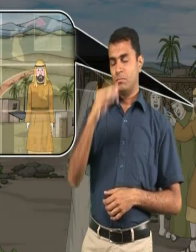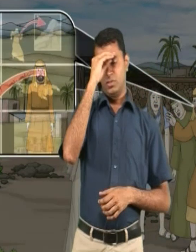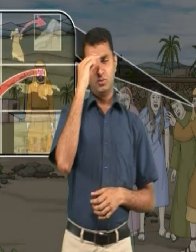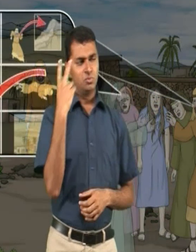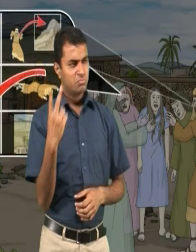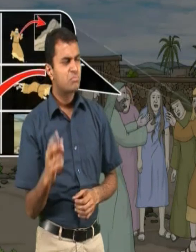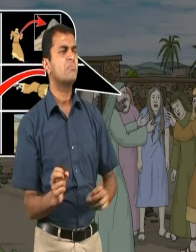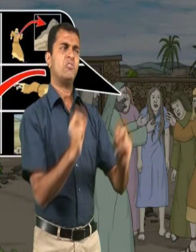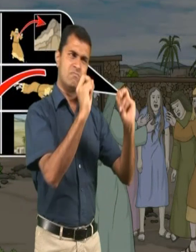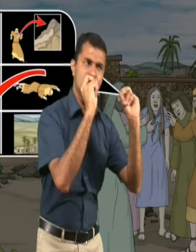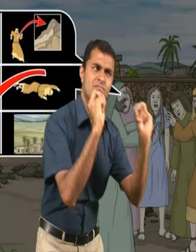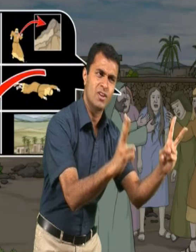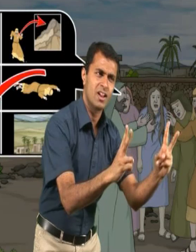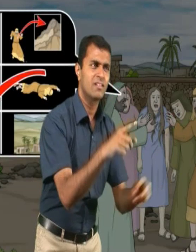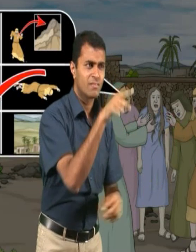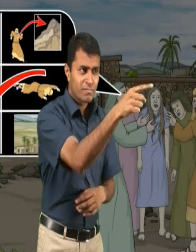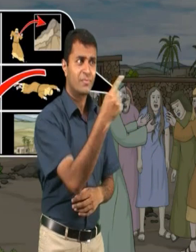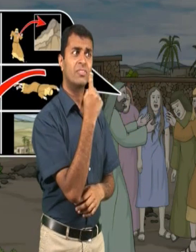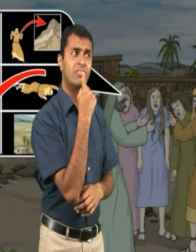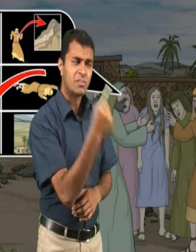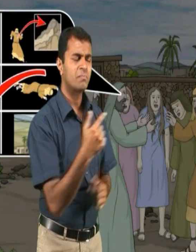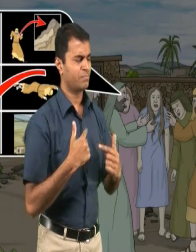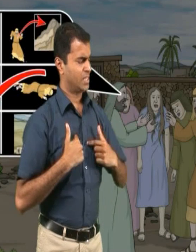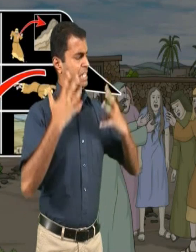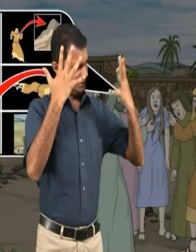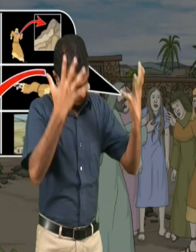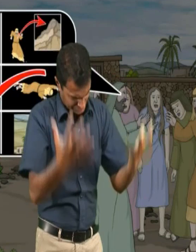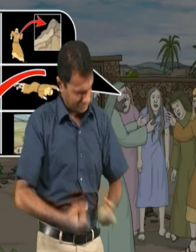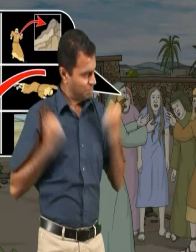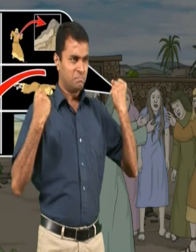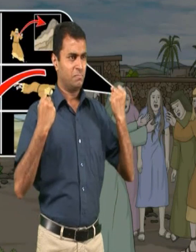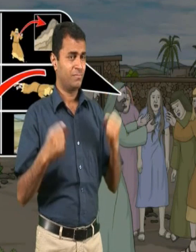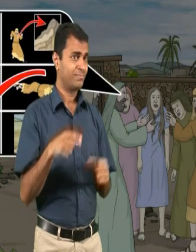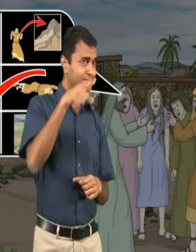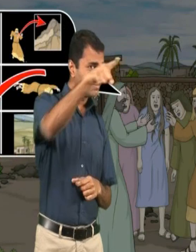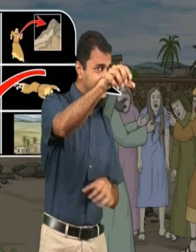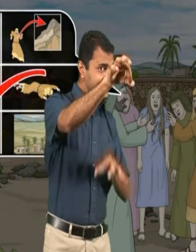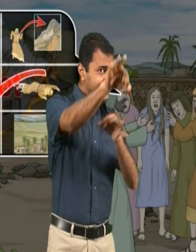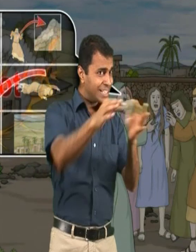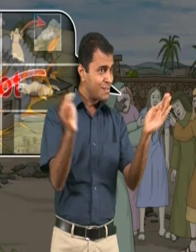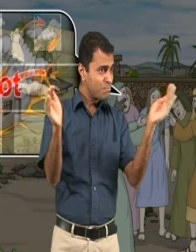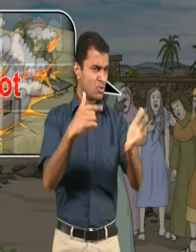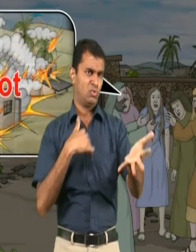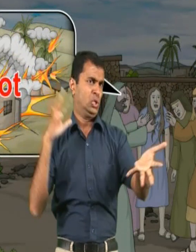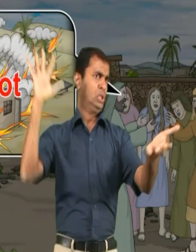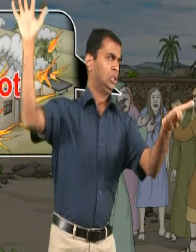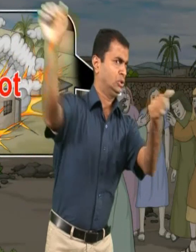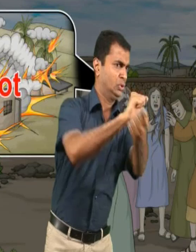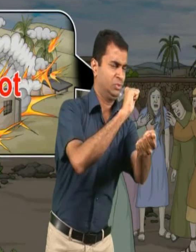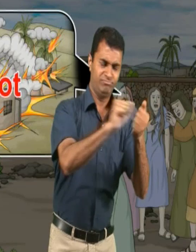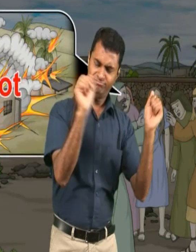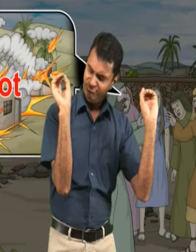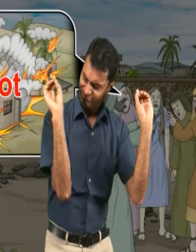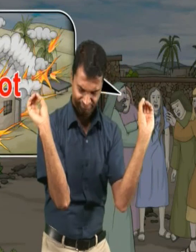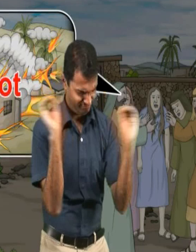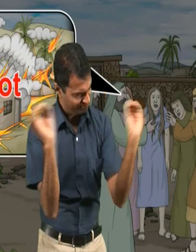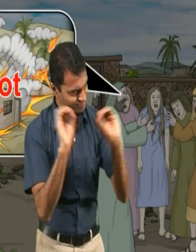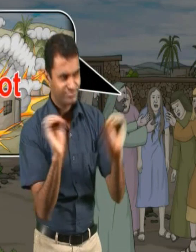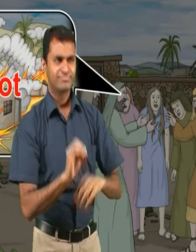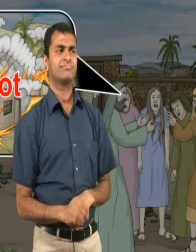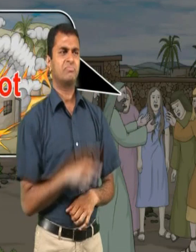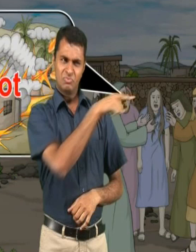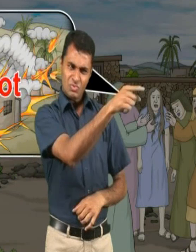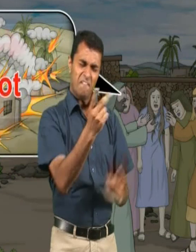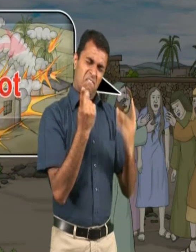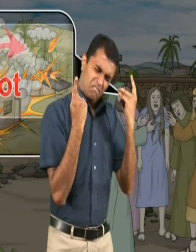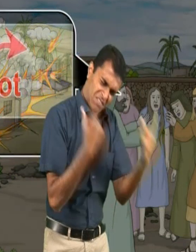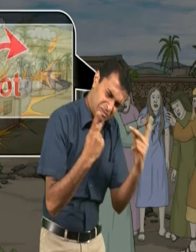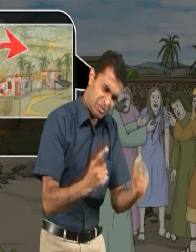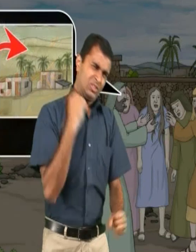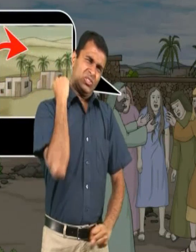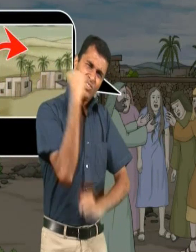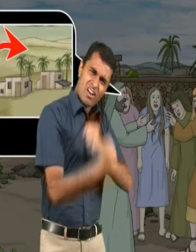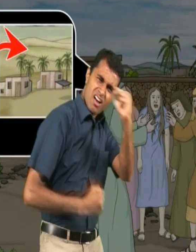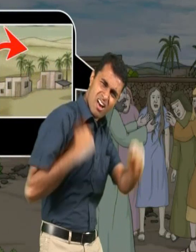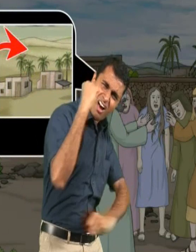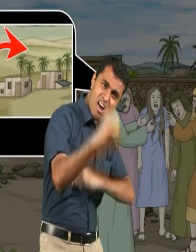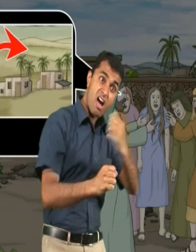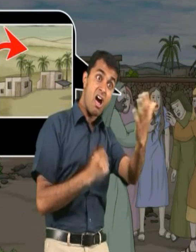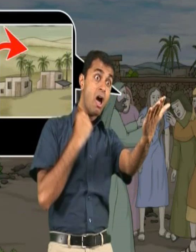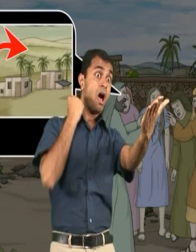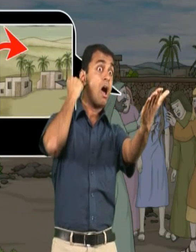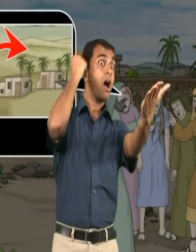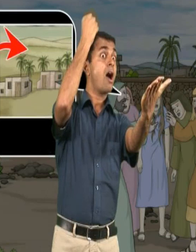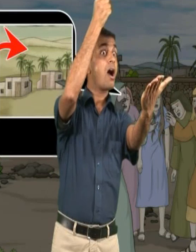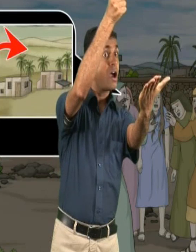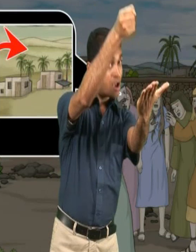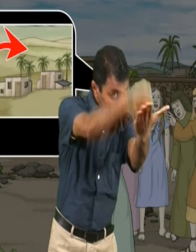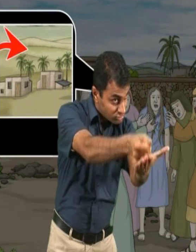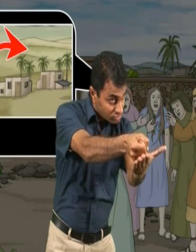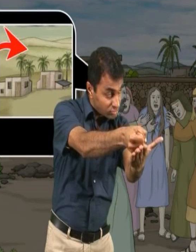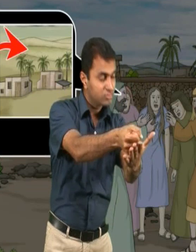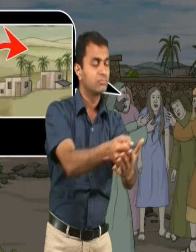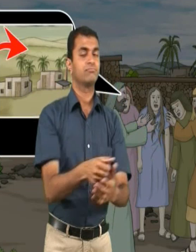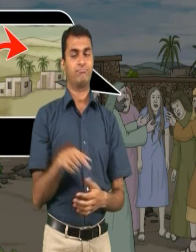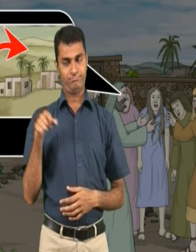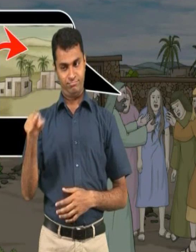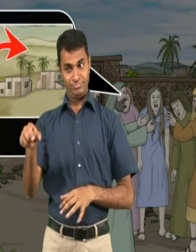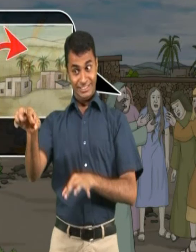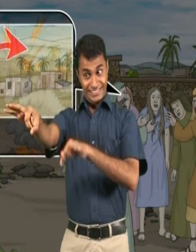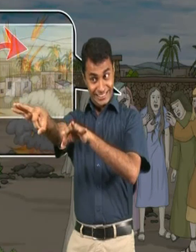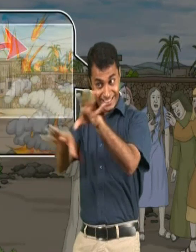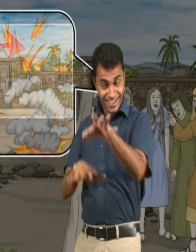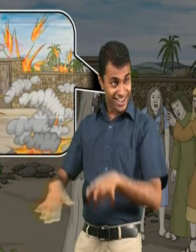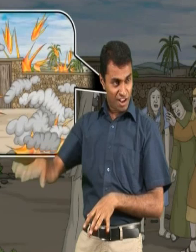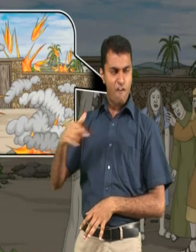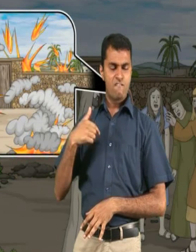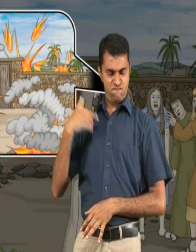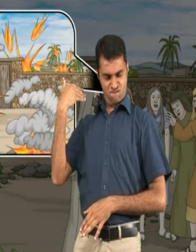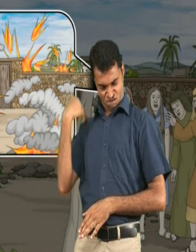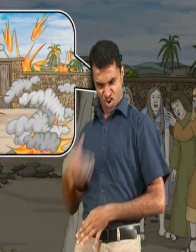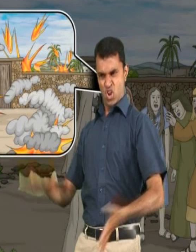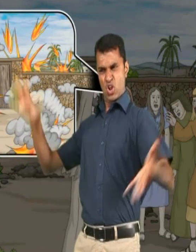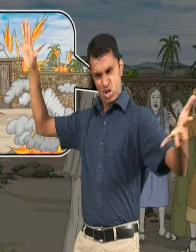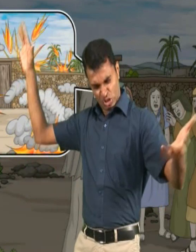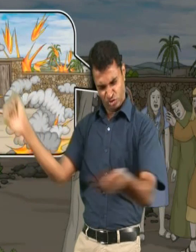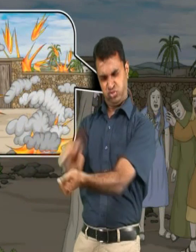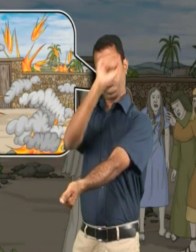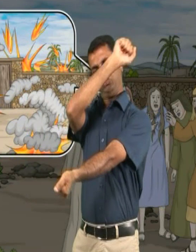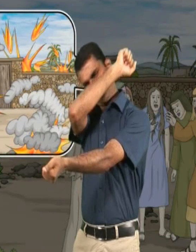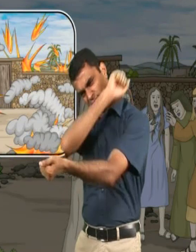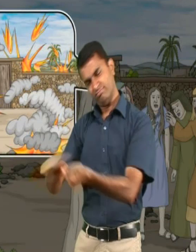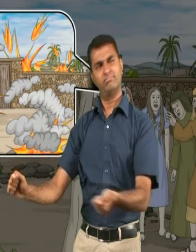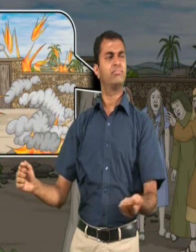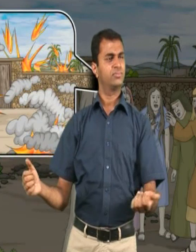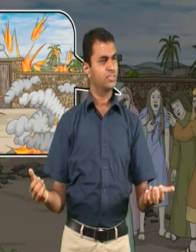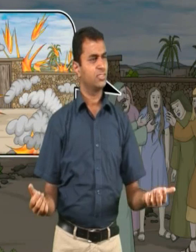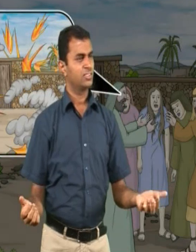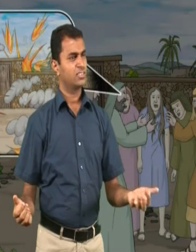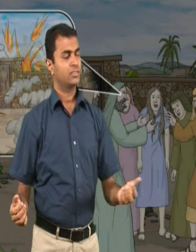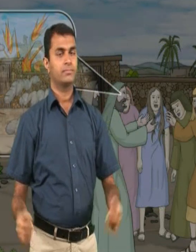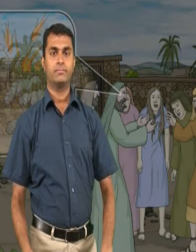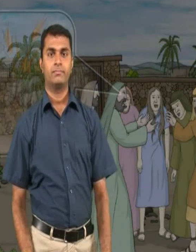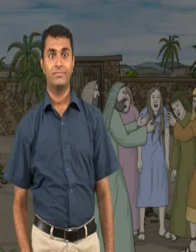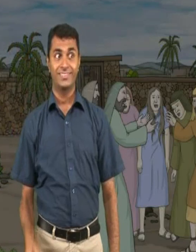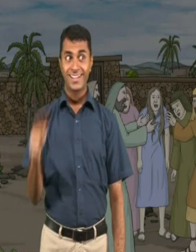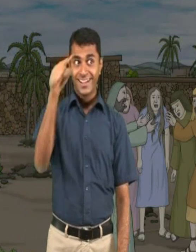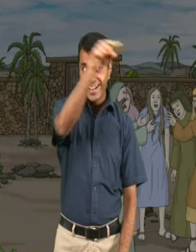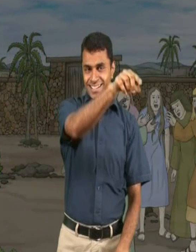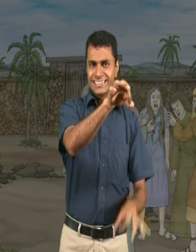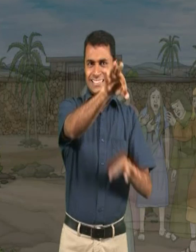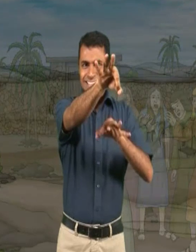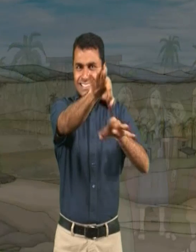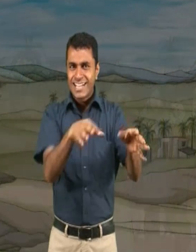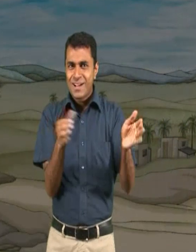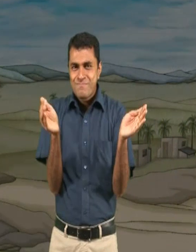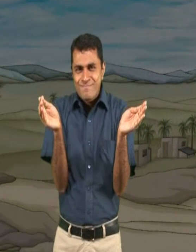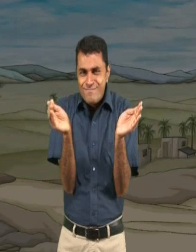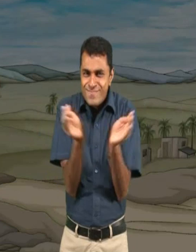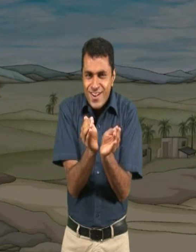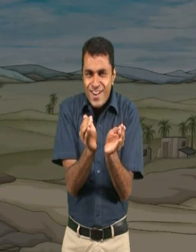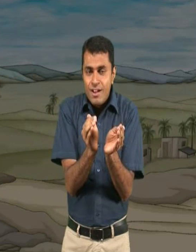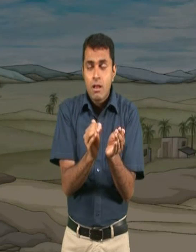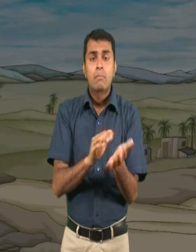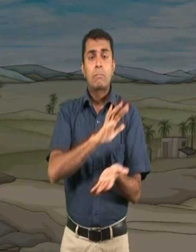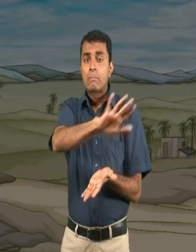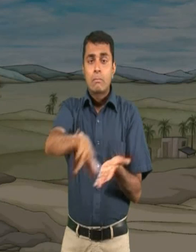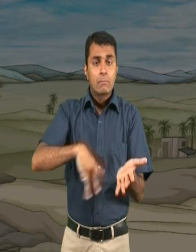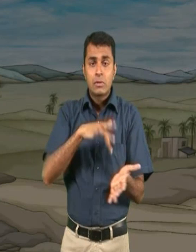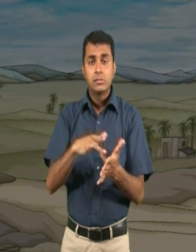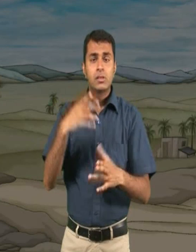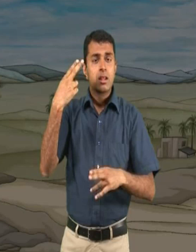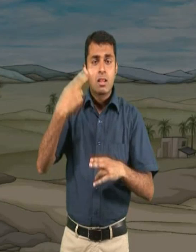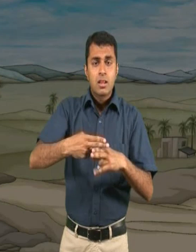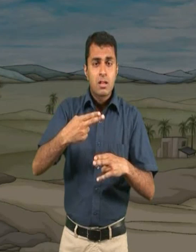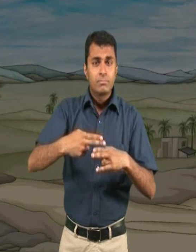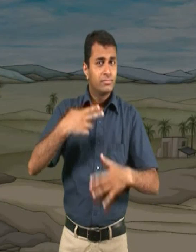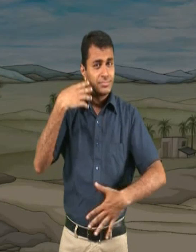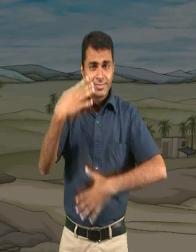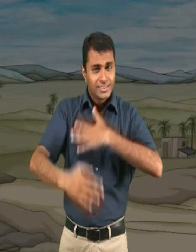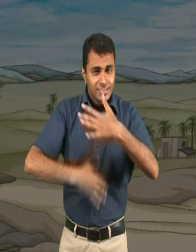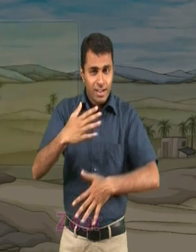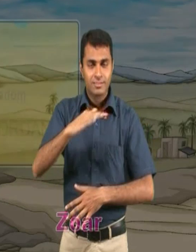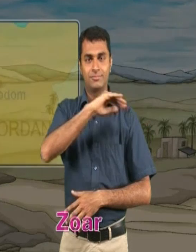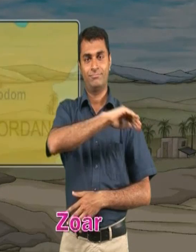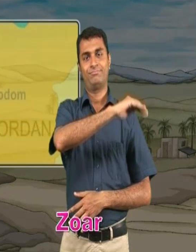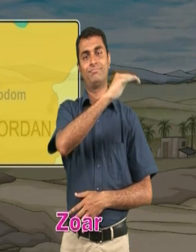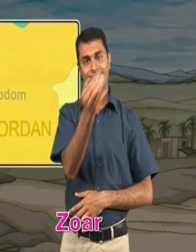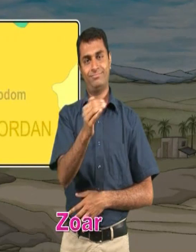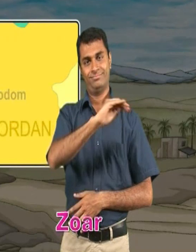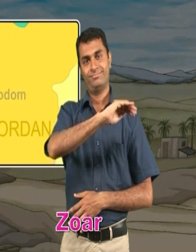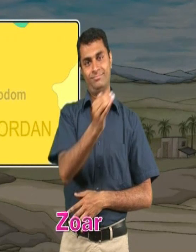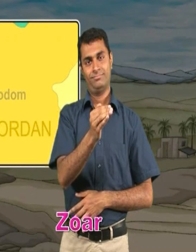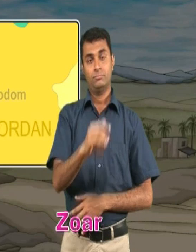“Very well,” he answered, “I will grant this request as well, and will not demolish the town you indicate. Hurry! Run there quickly, for I cannot do anything until you reach it.”